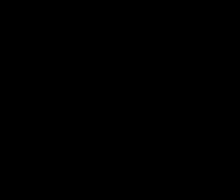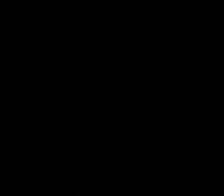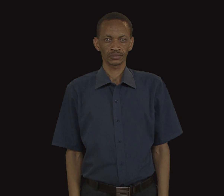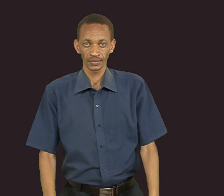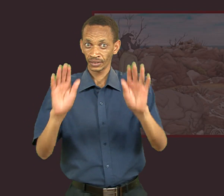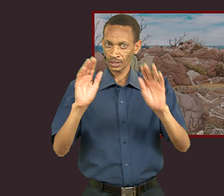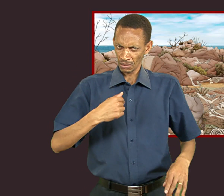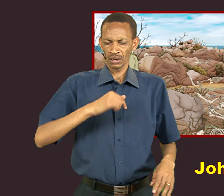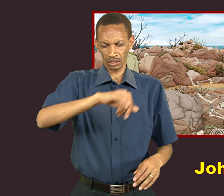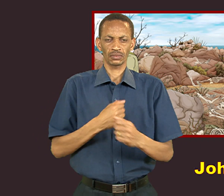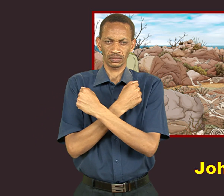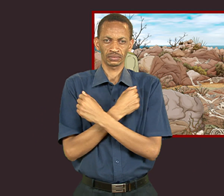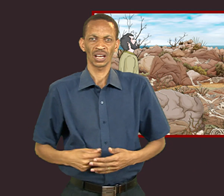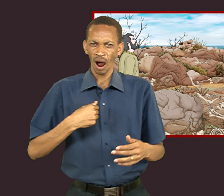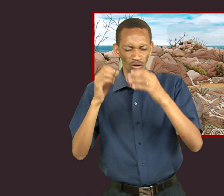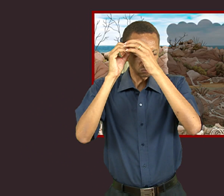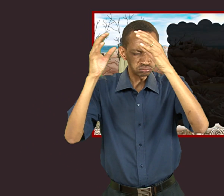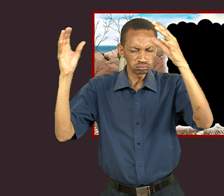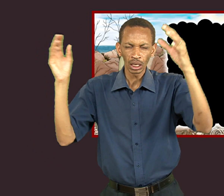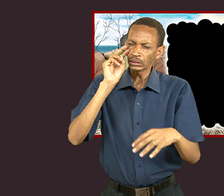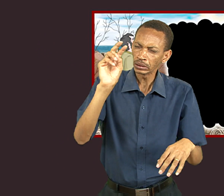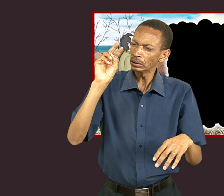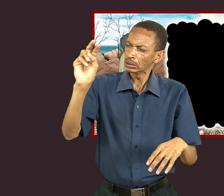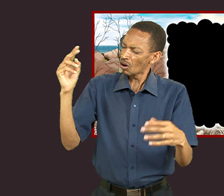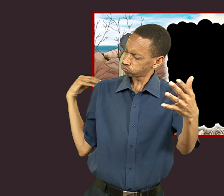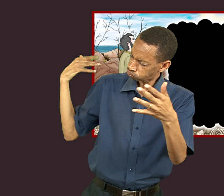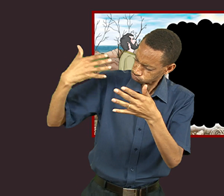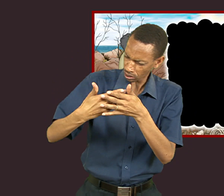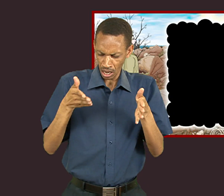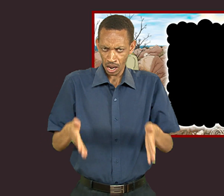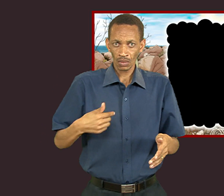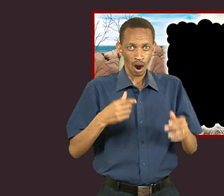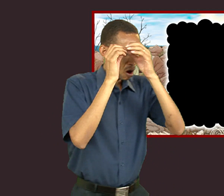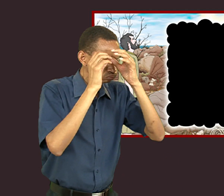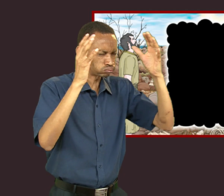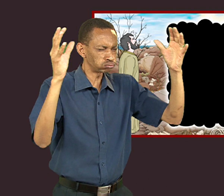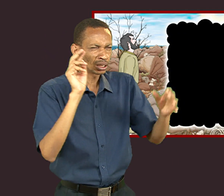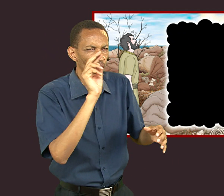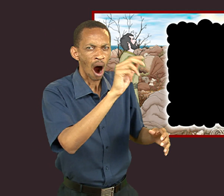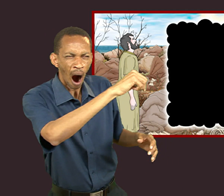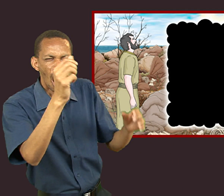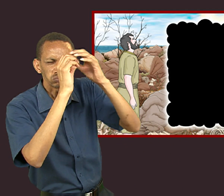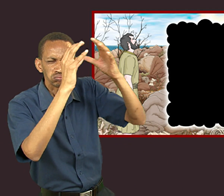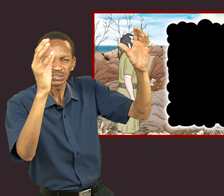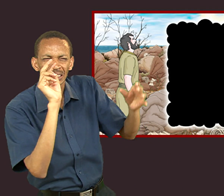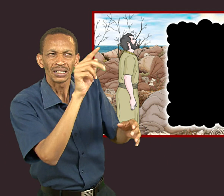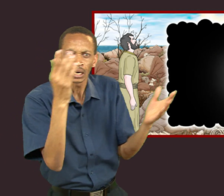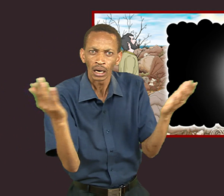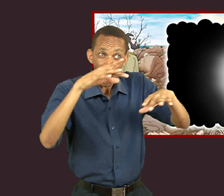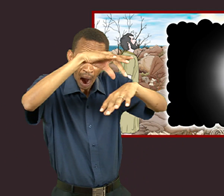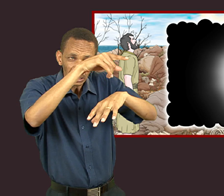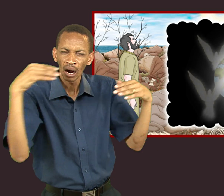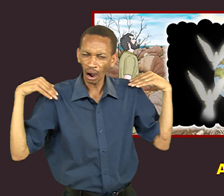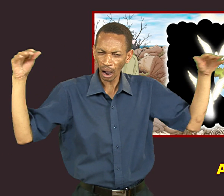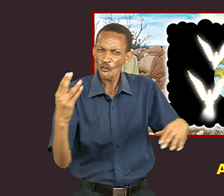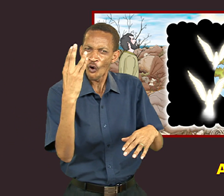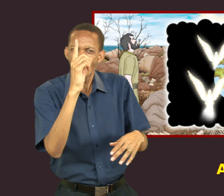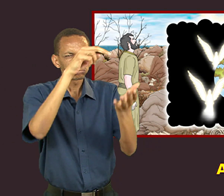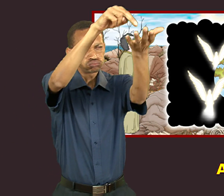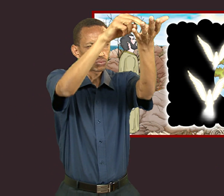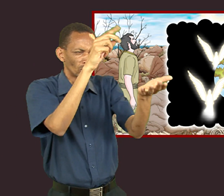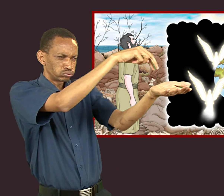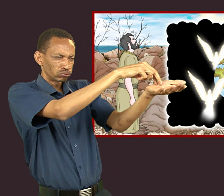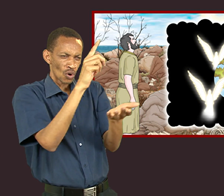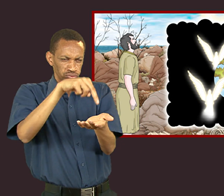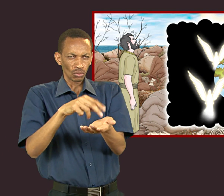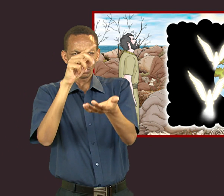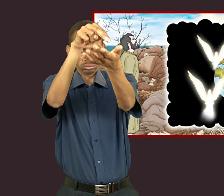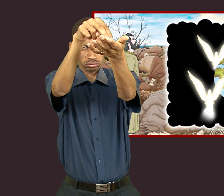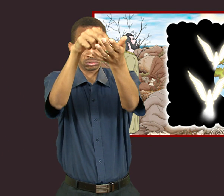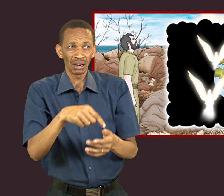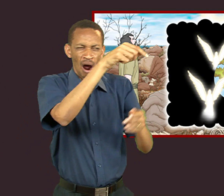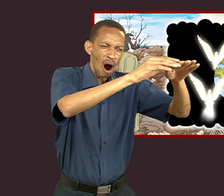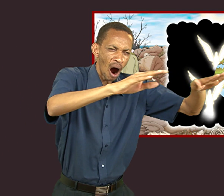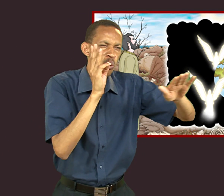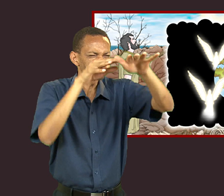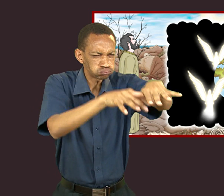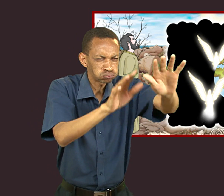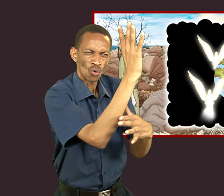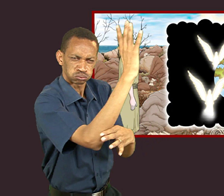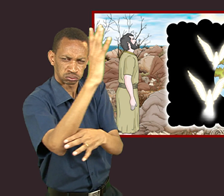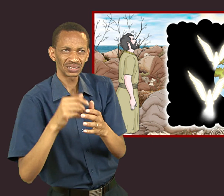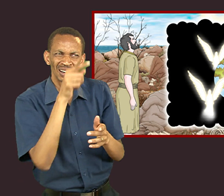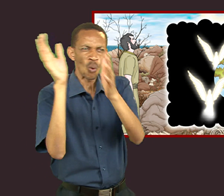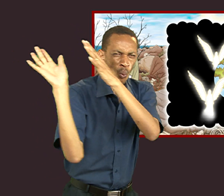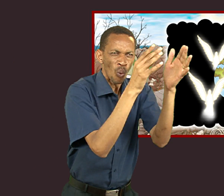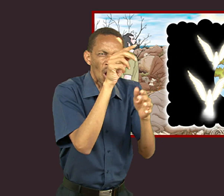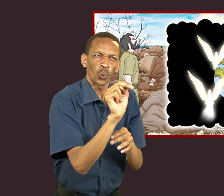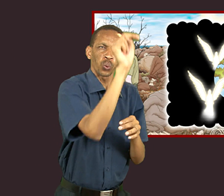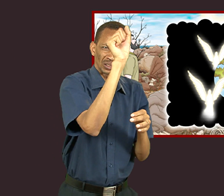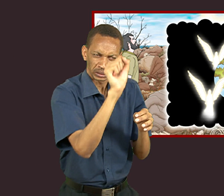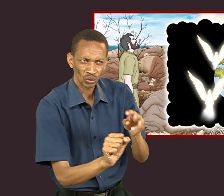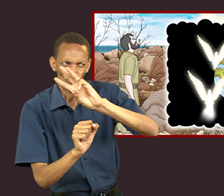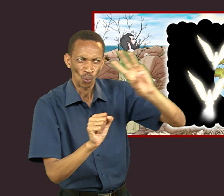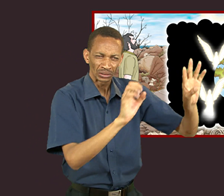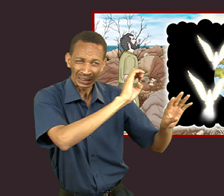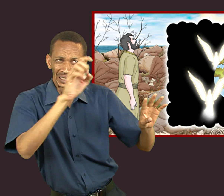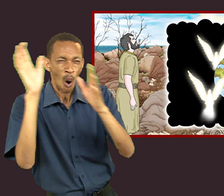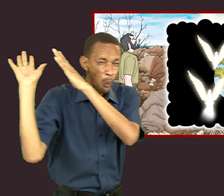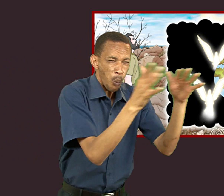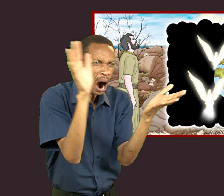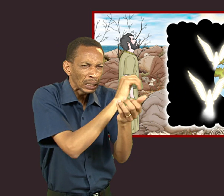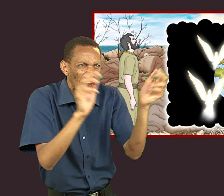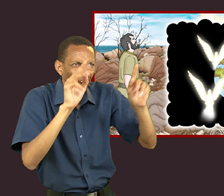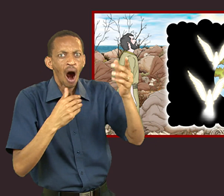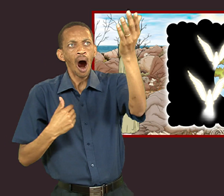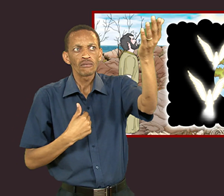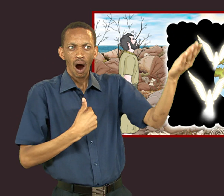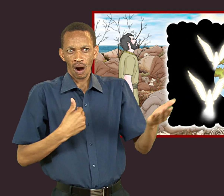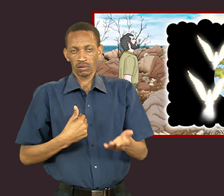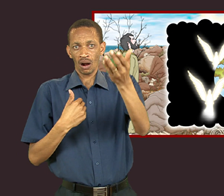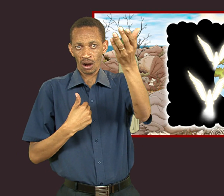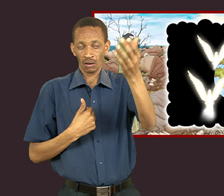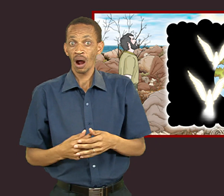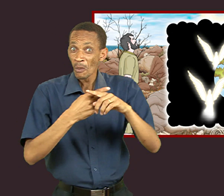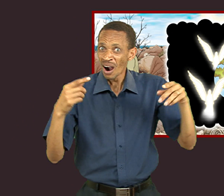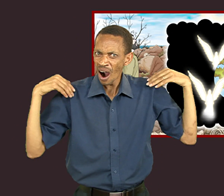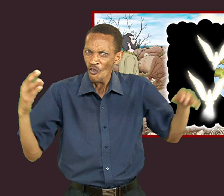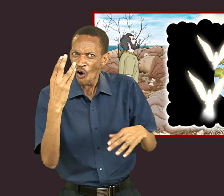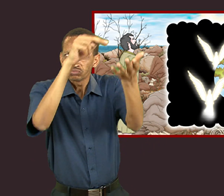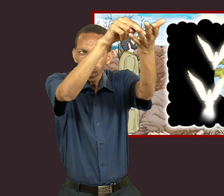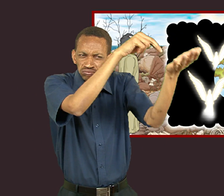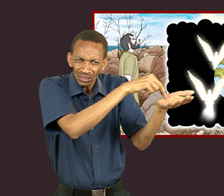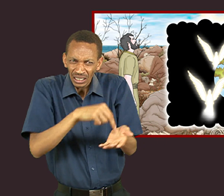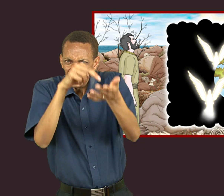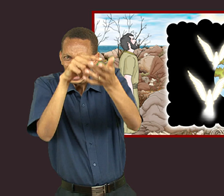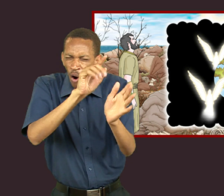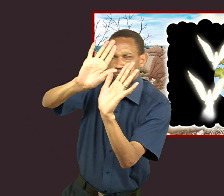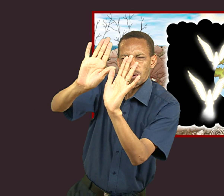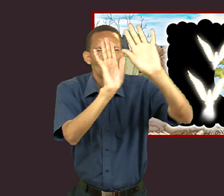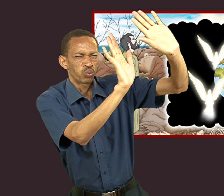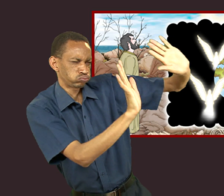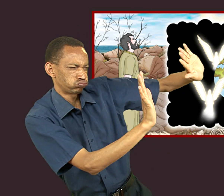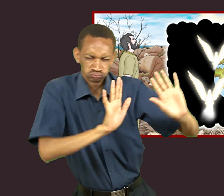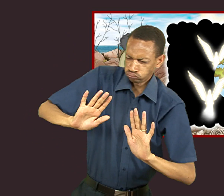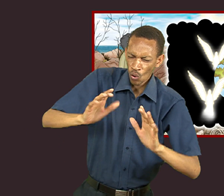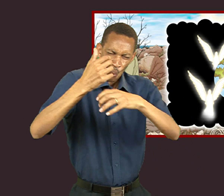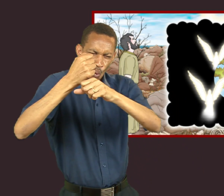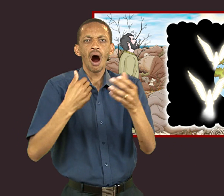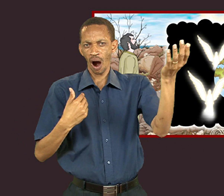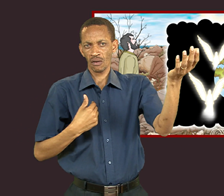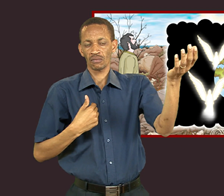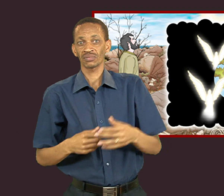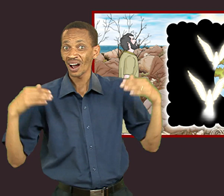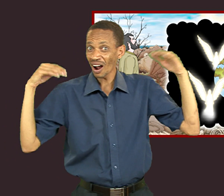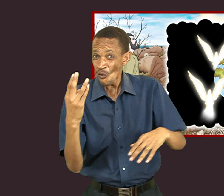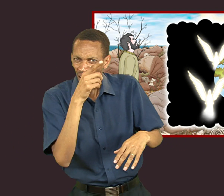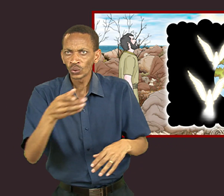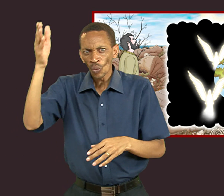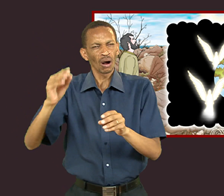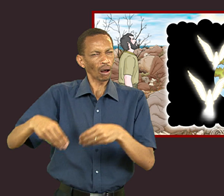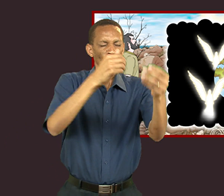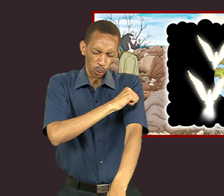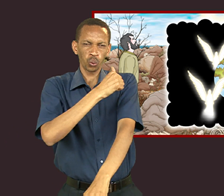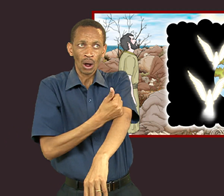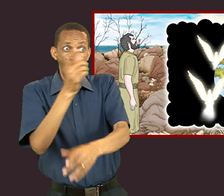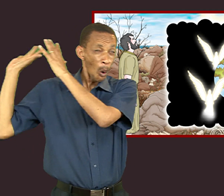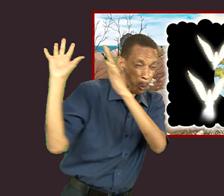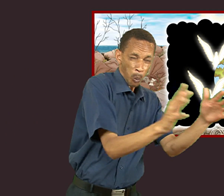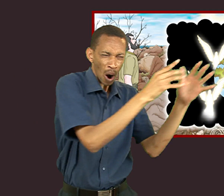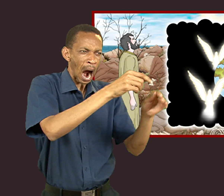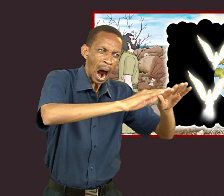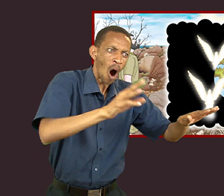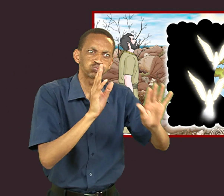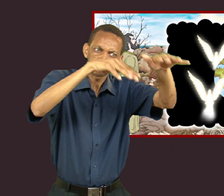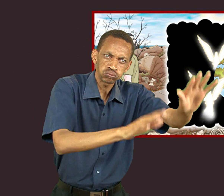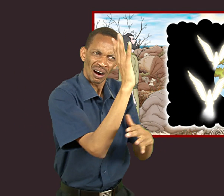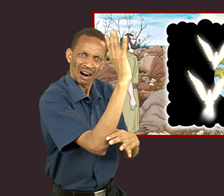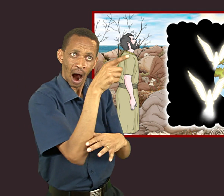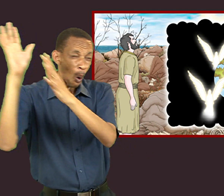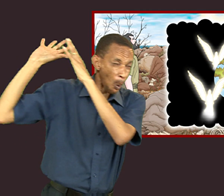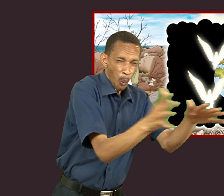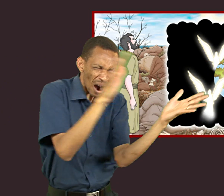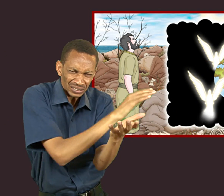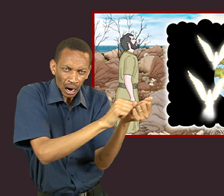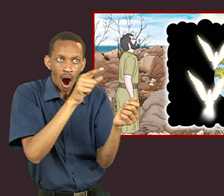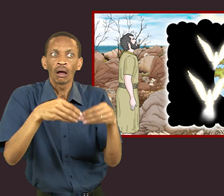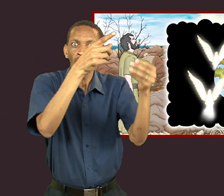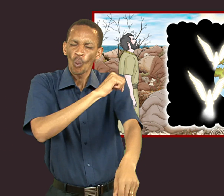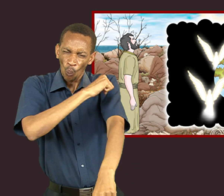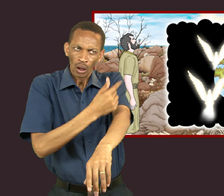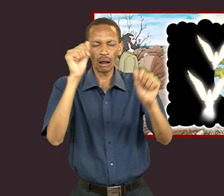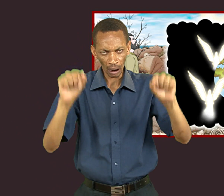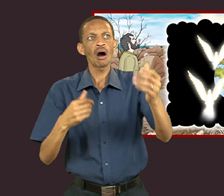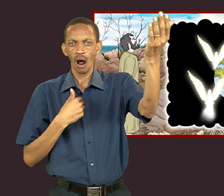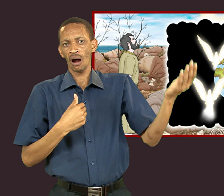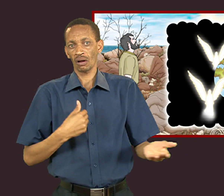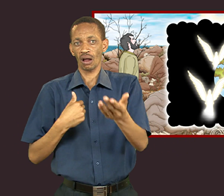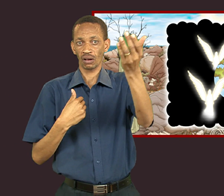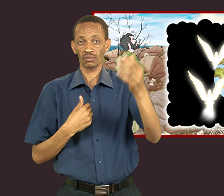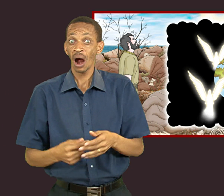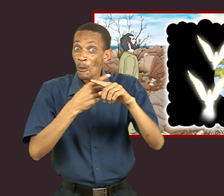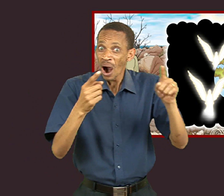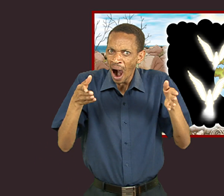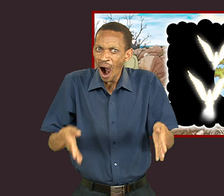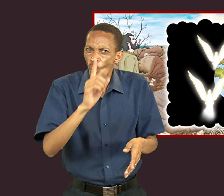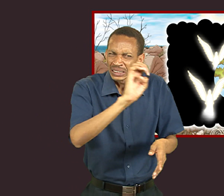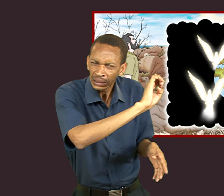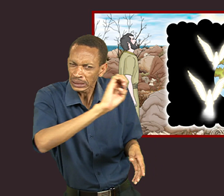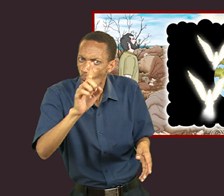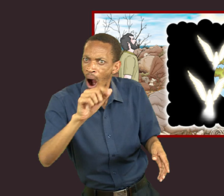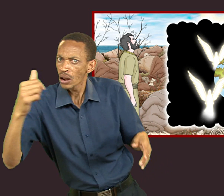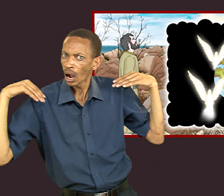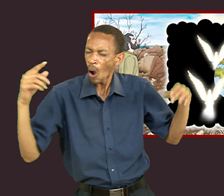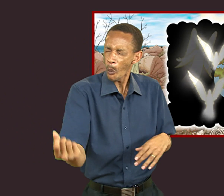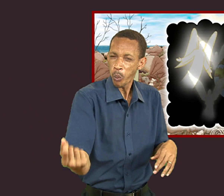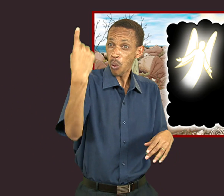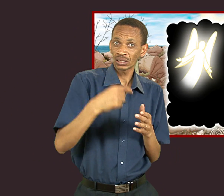After this I saw four angels standing at the four corners of the earth, holding back its four winds so that no wind would blow on land or sea or on any tree.